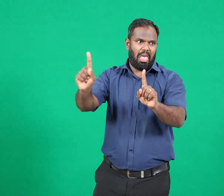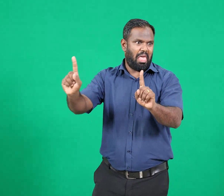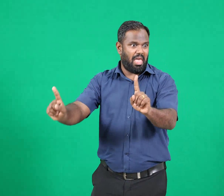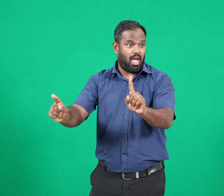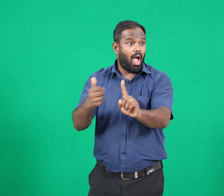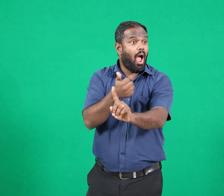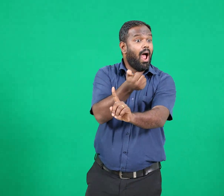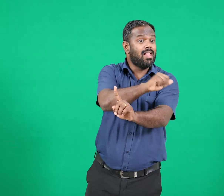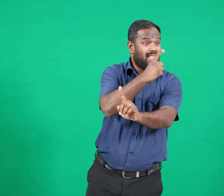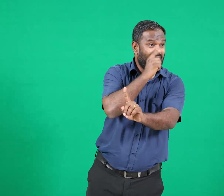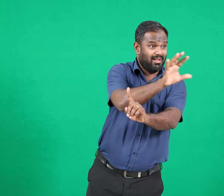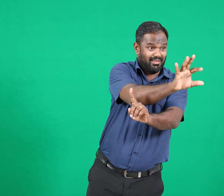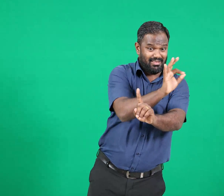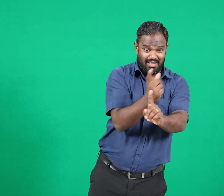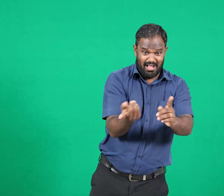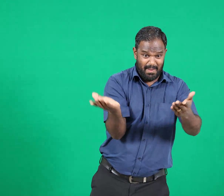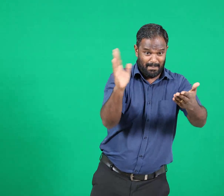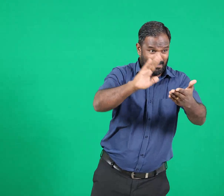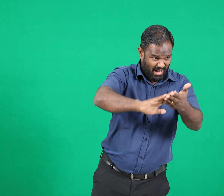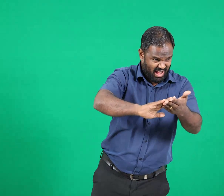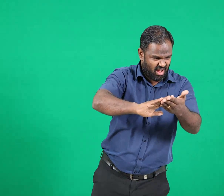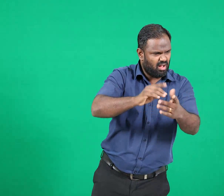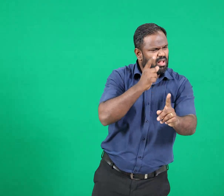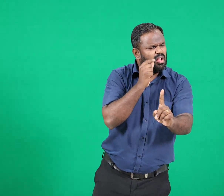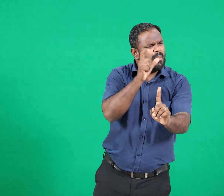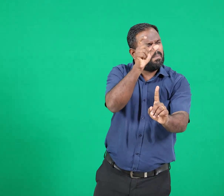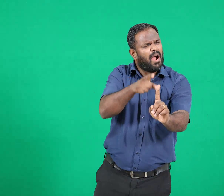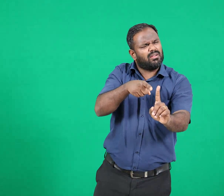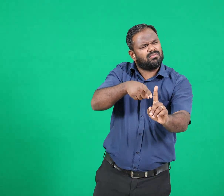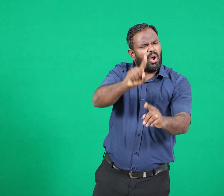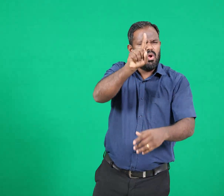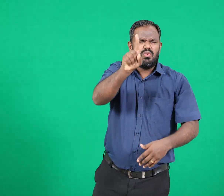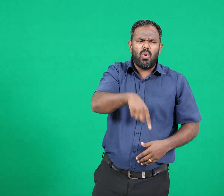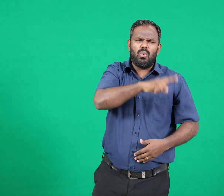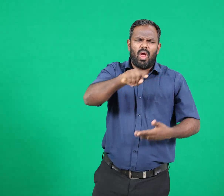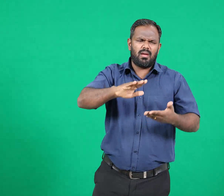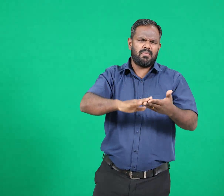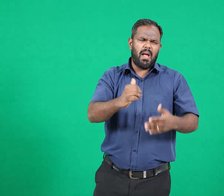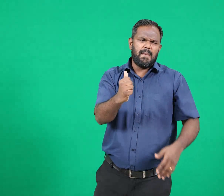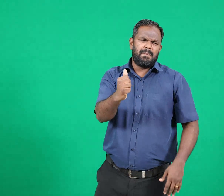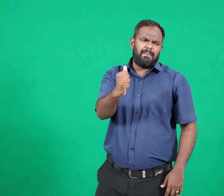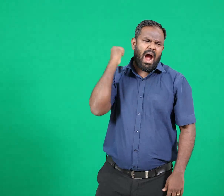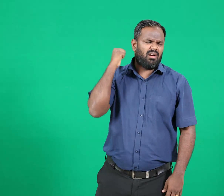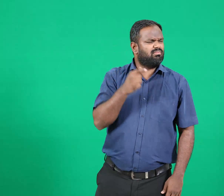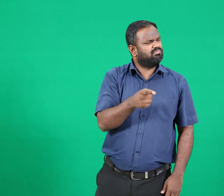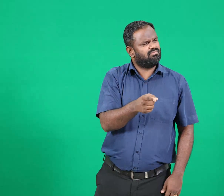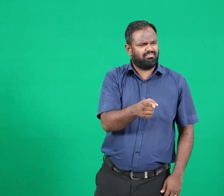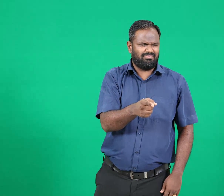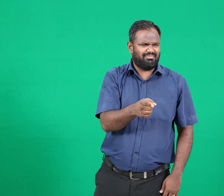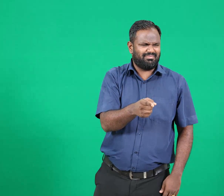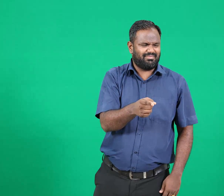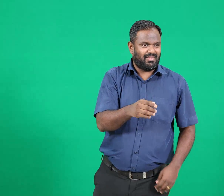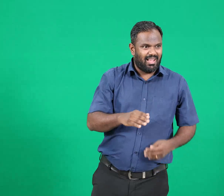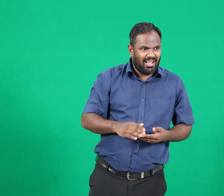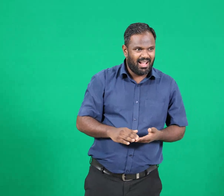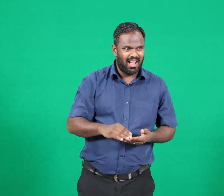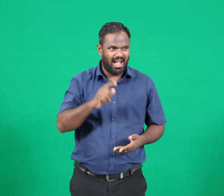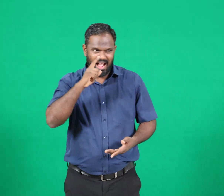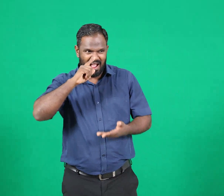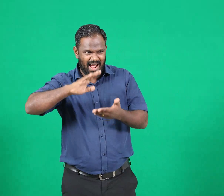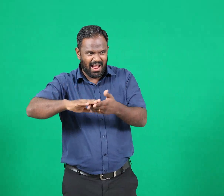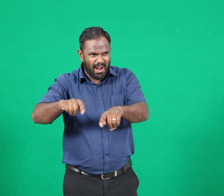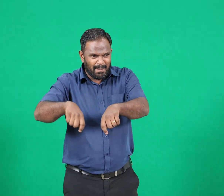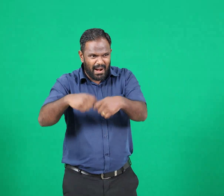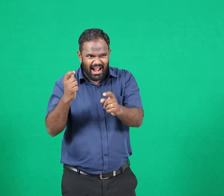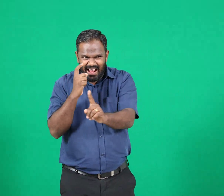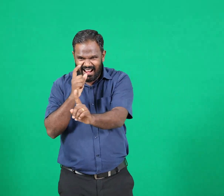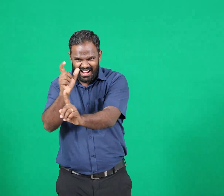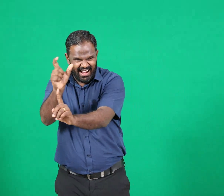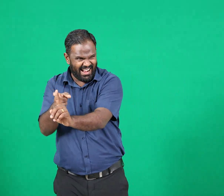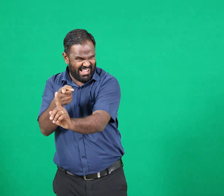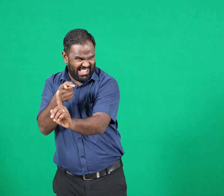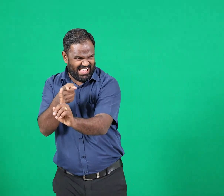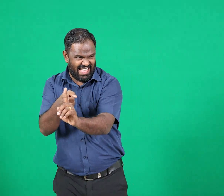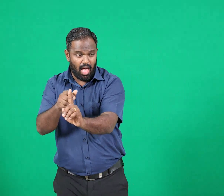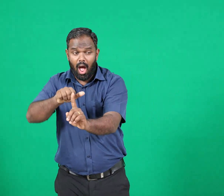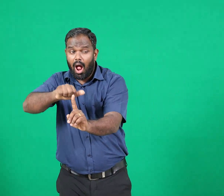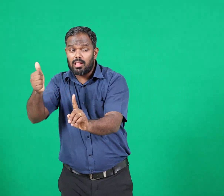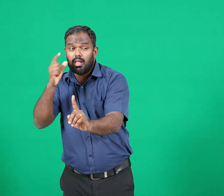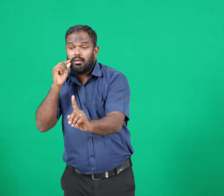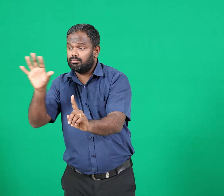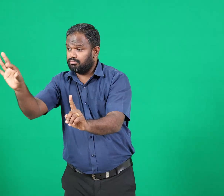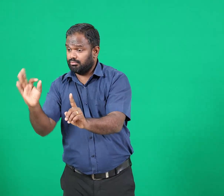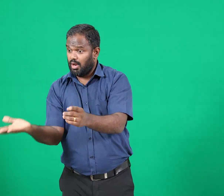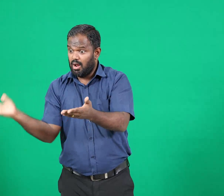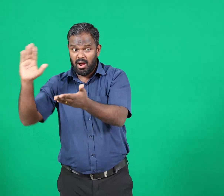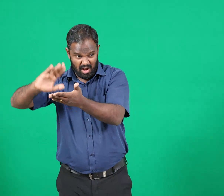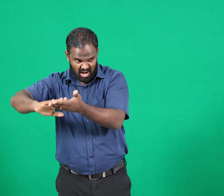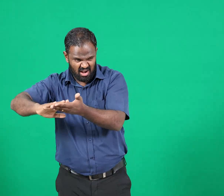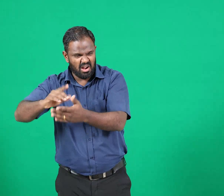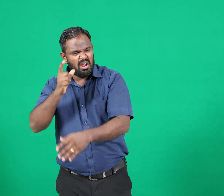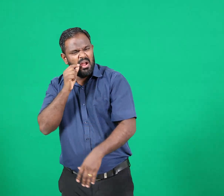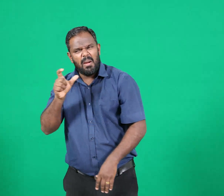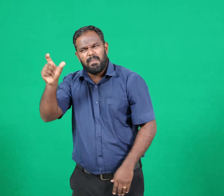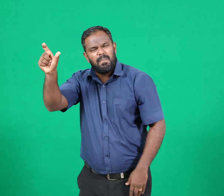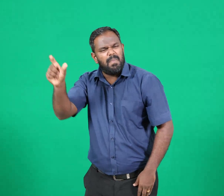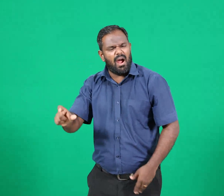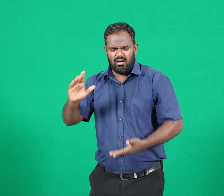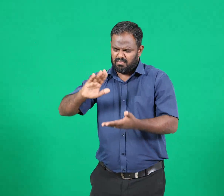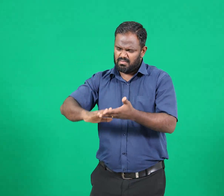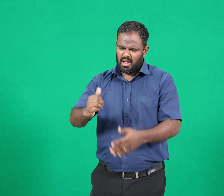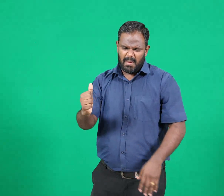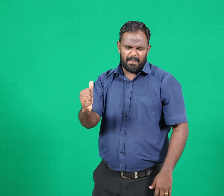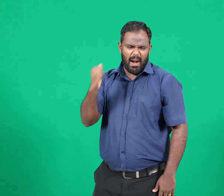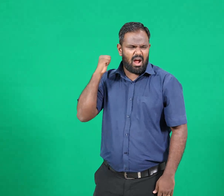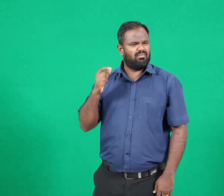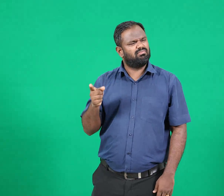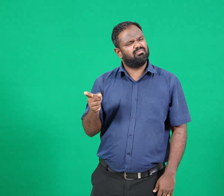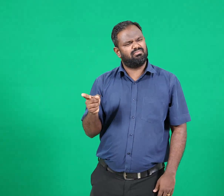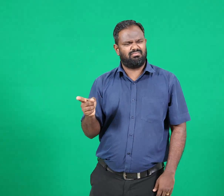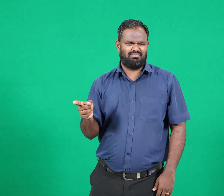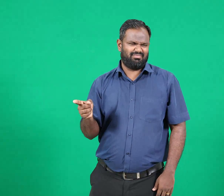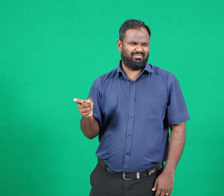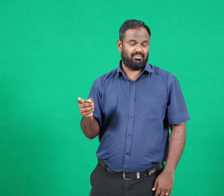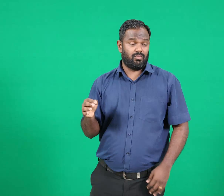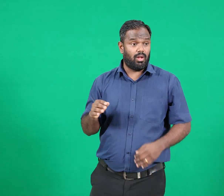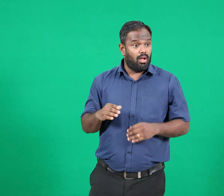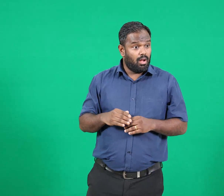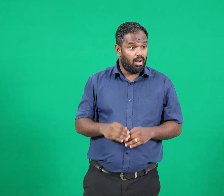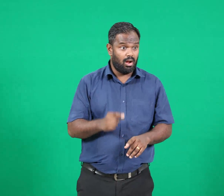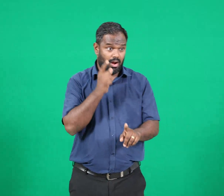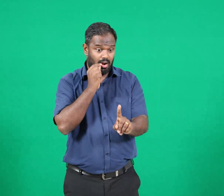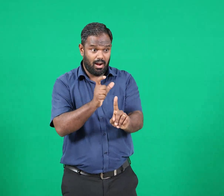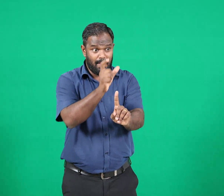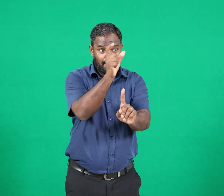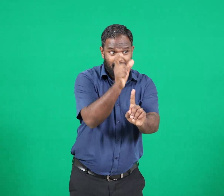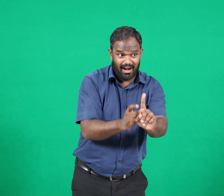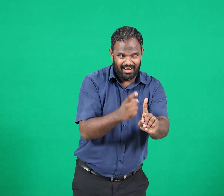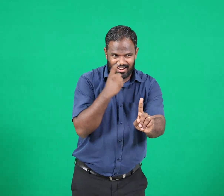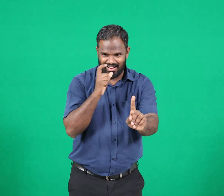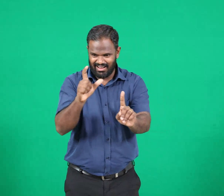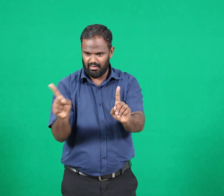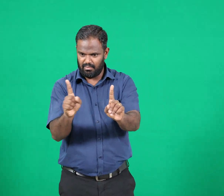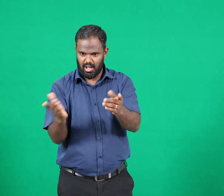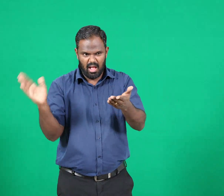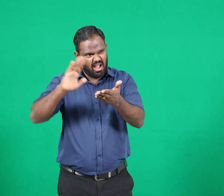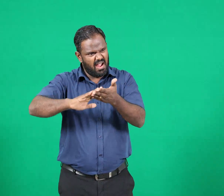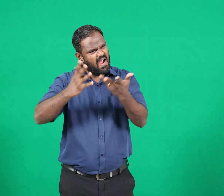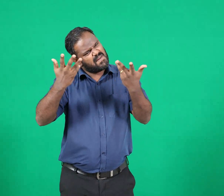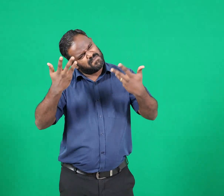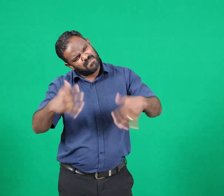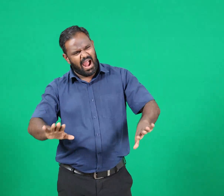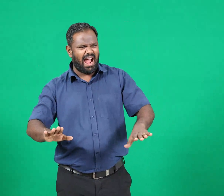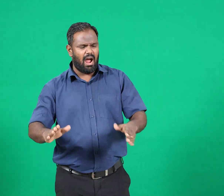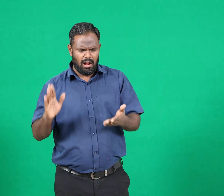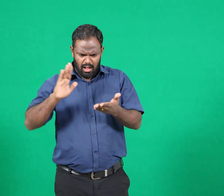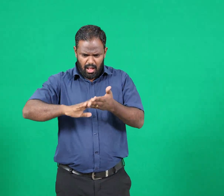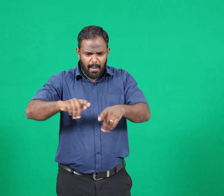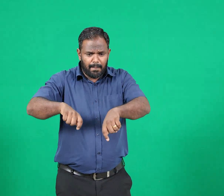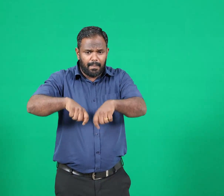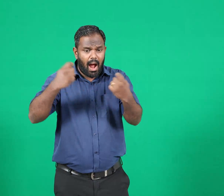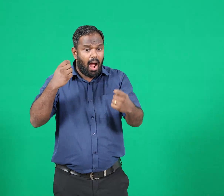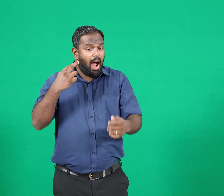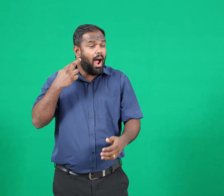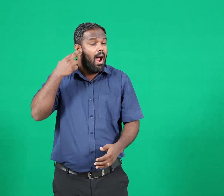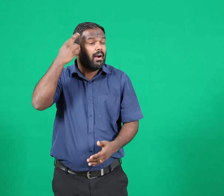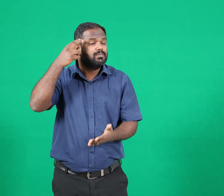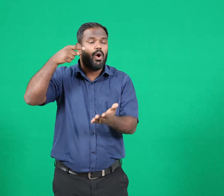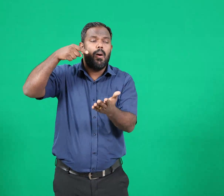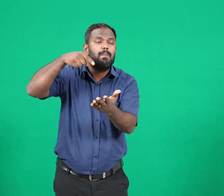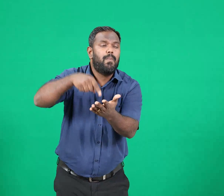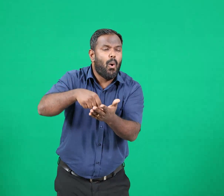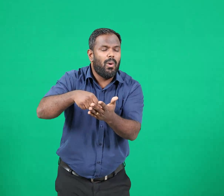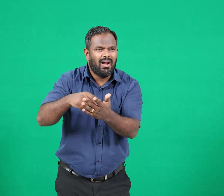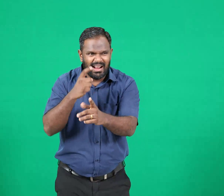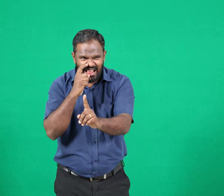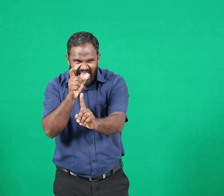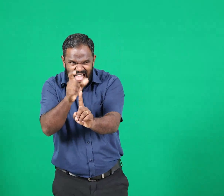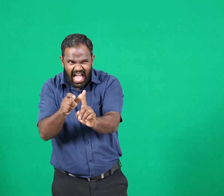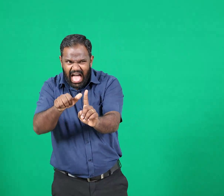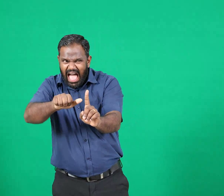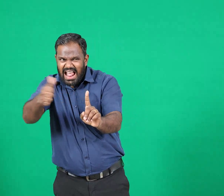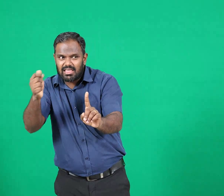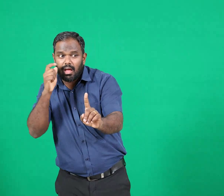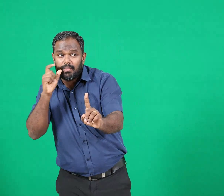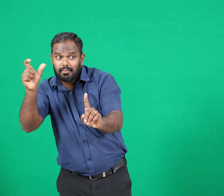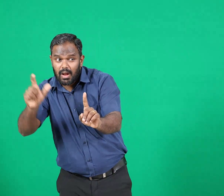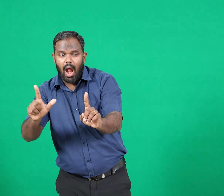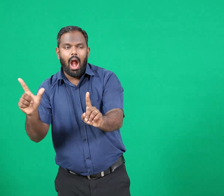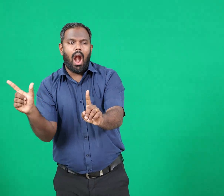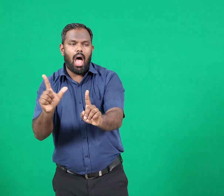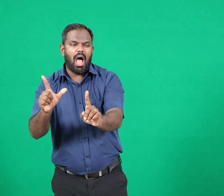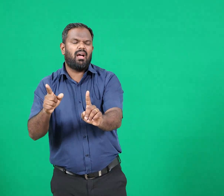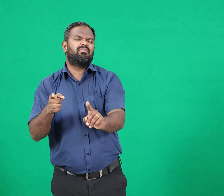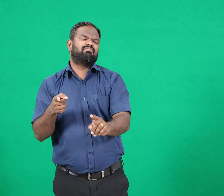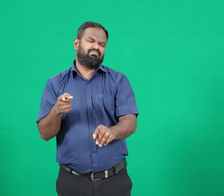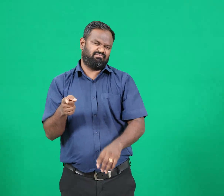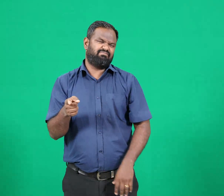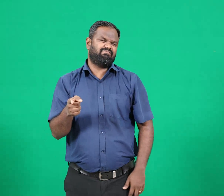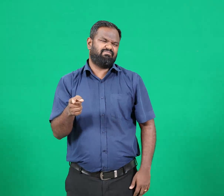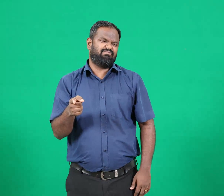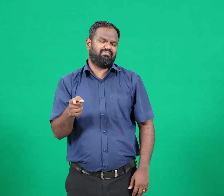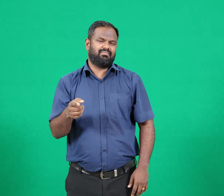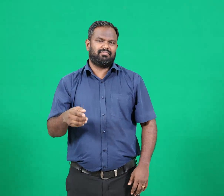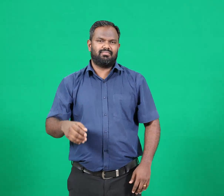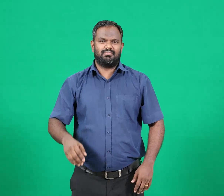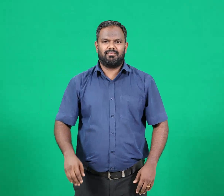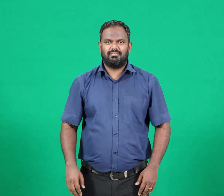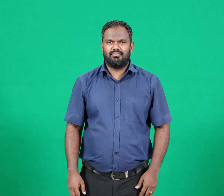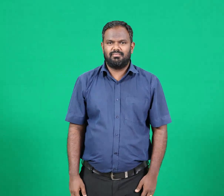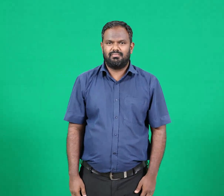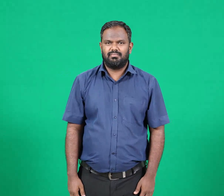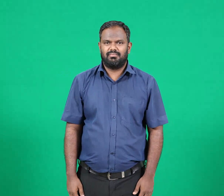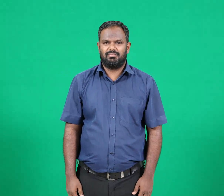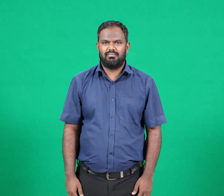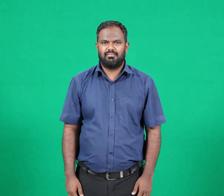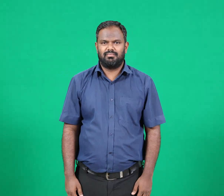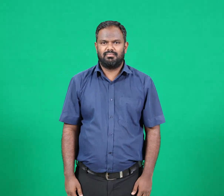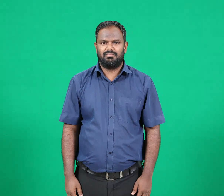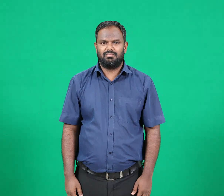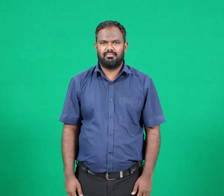Now I tell you that whoever divorces his wife, except for sexual immorality, and marries another woman, commits adultery."